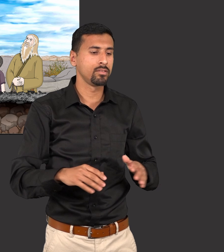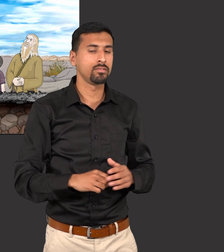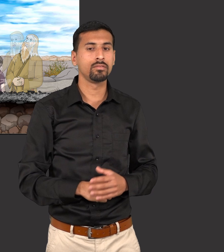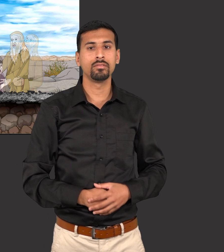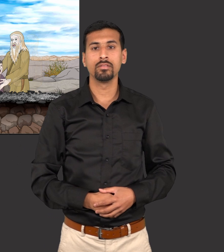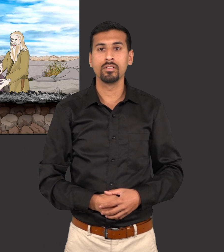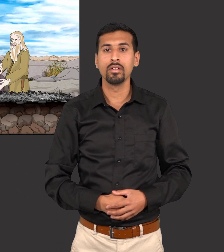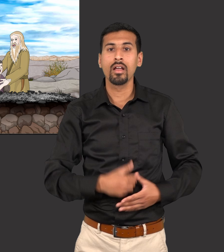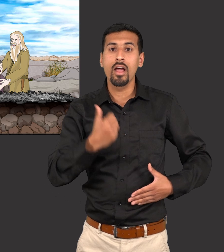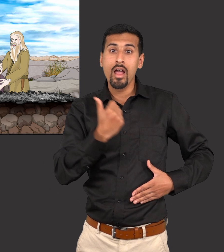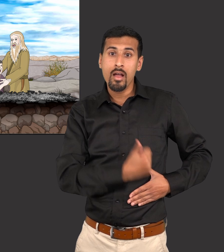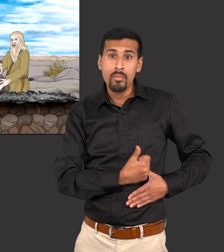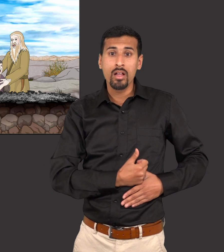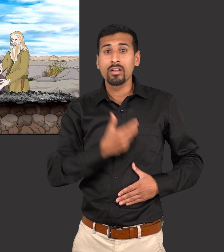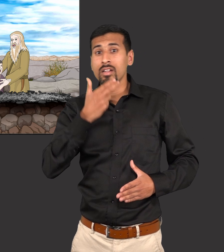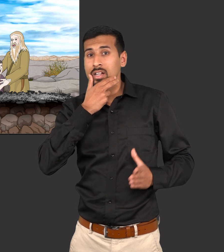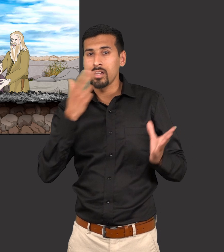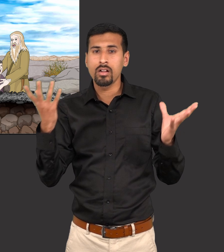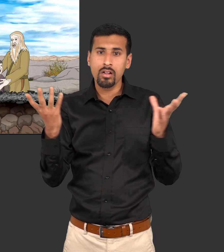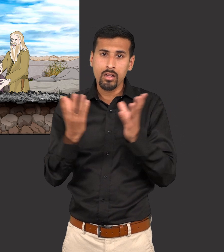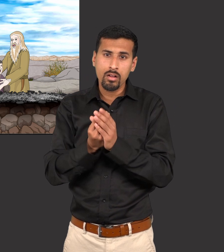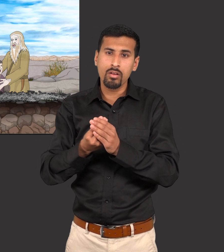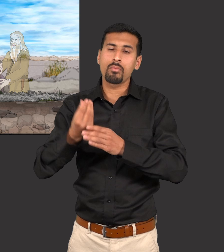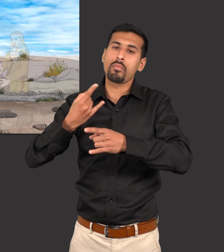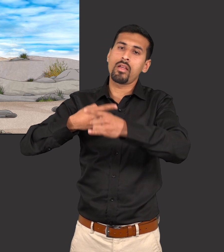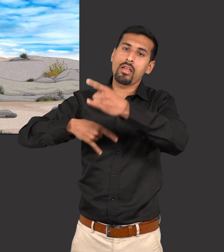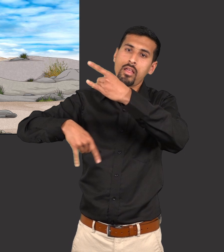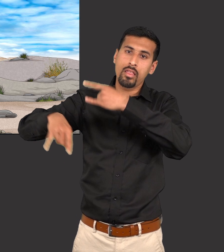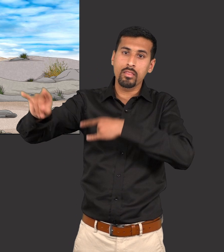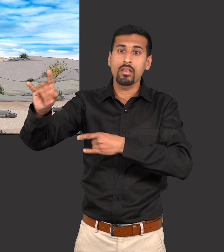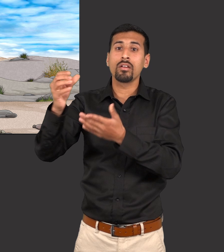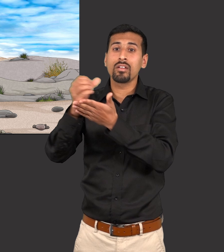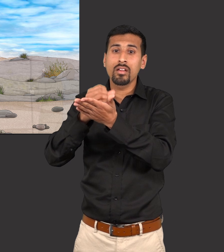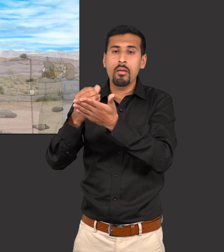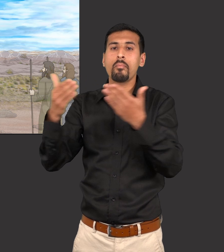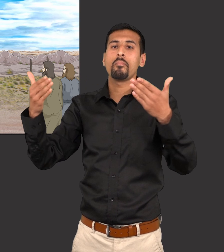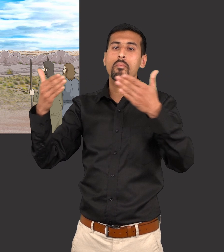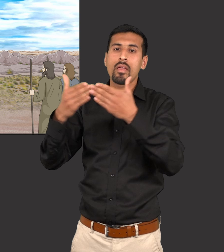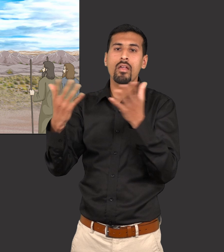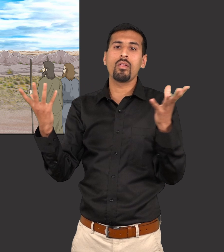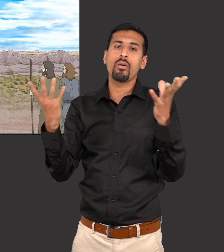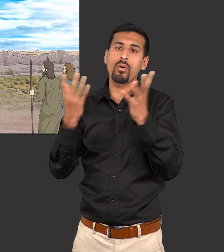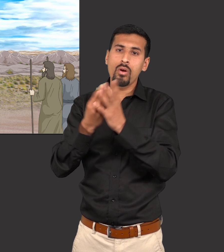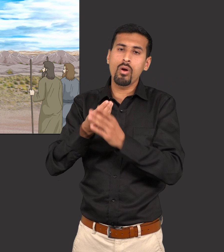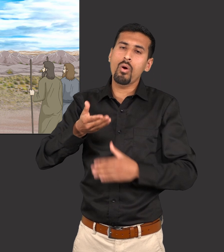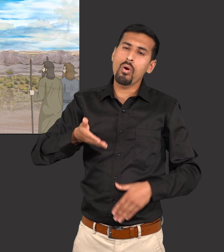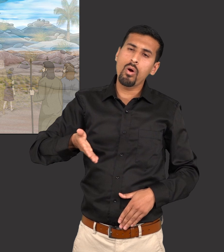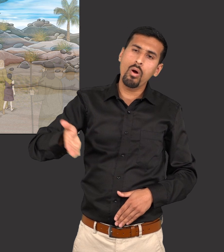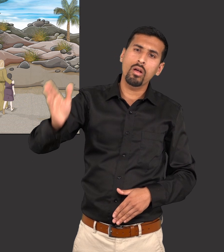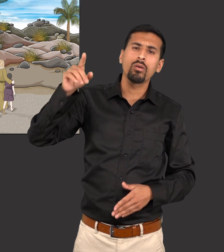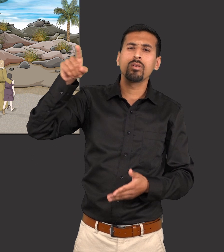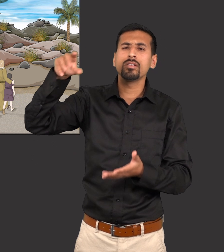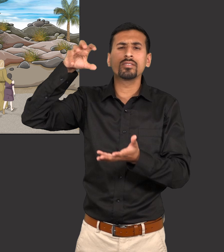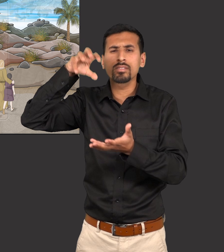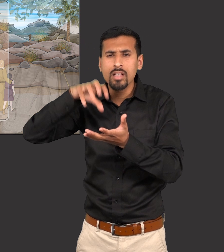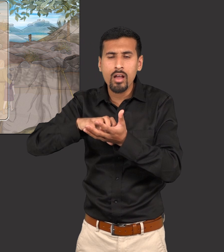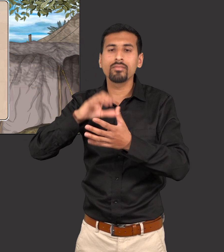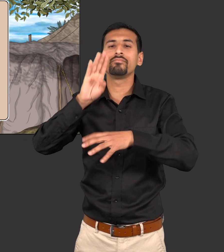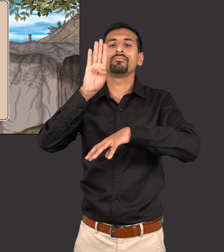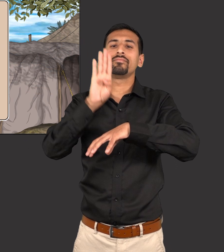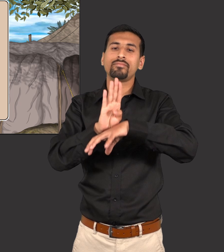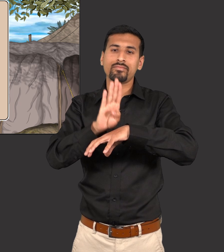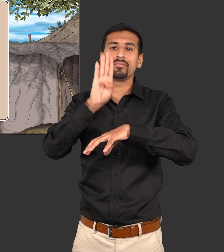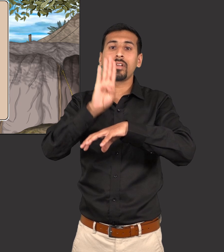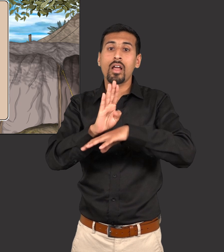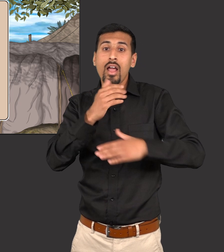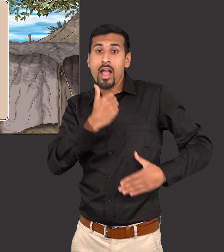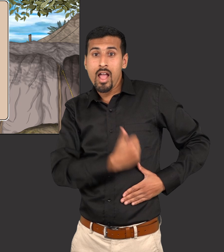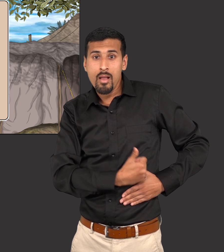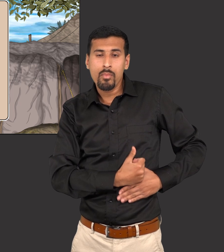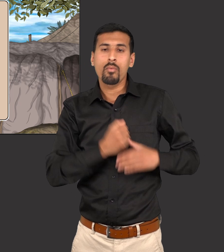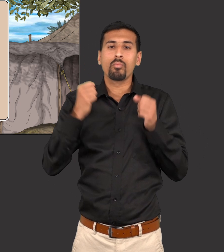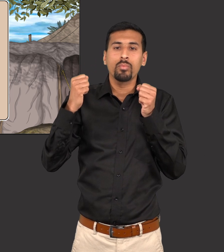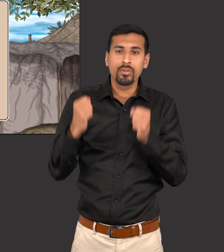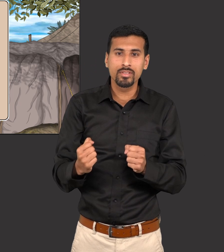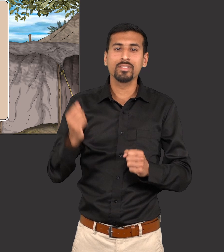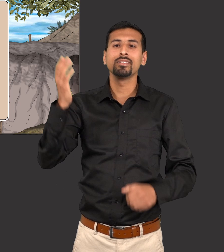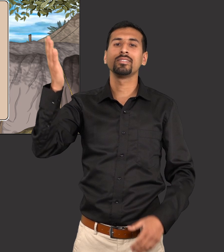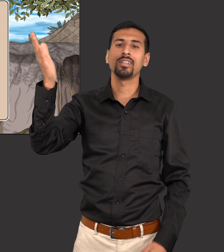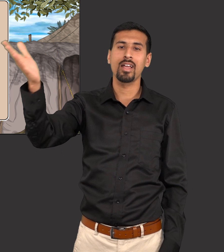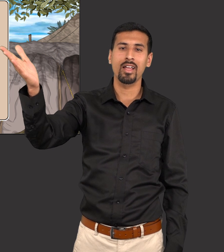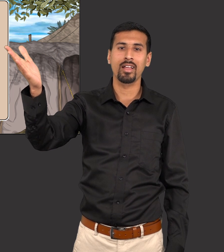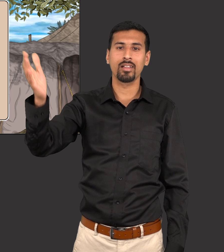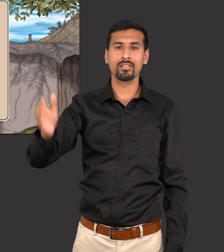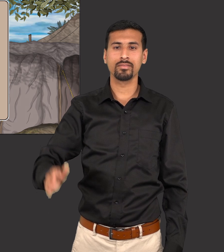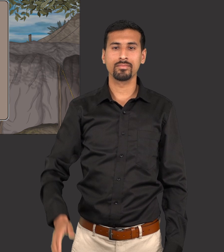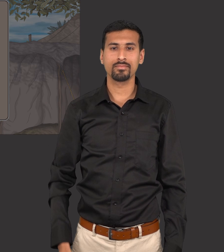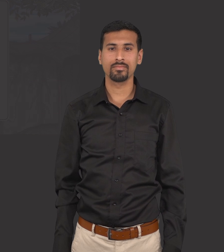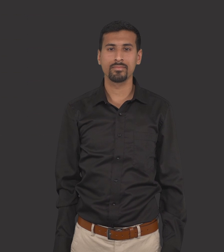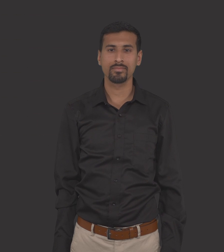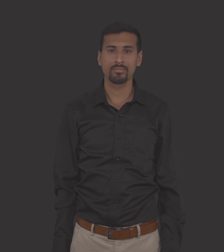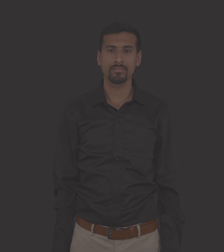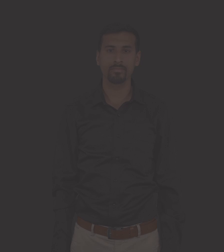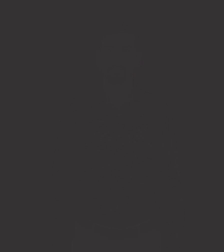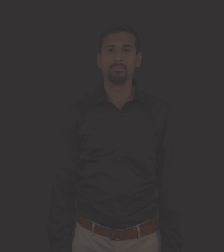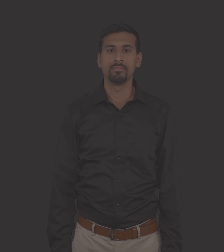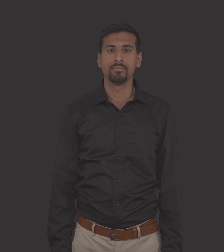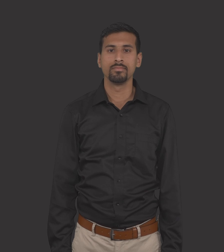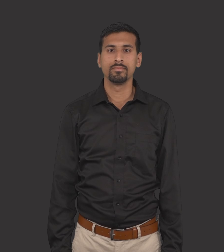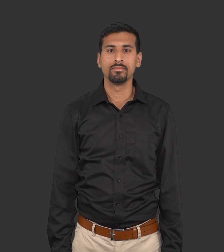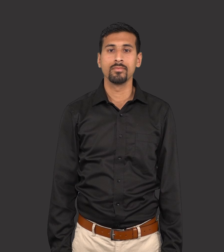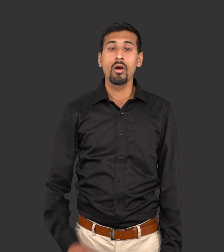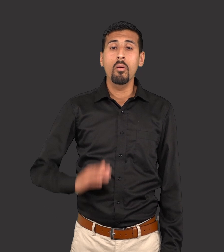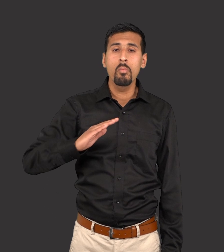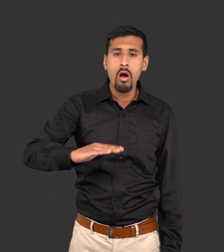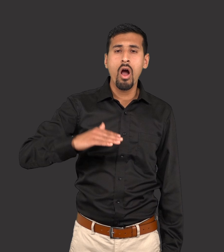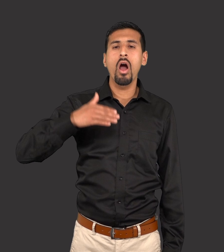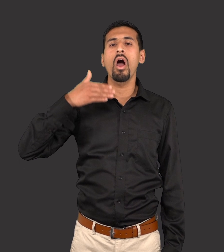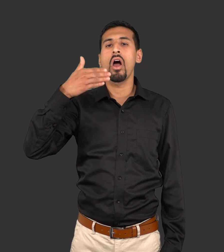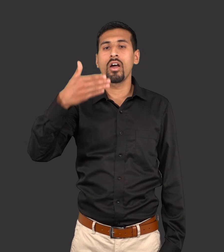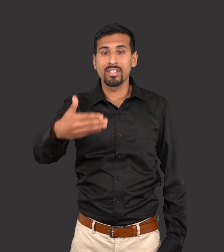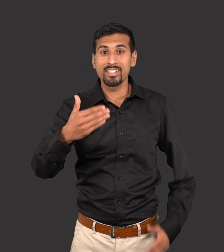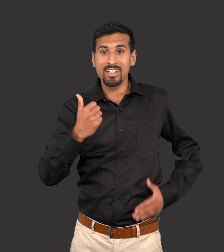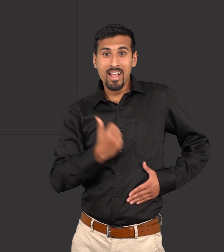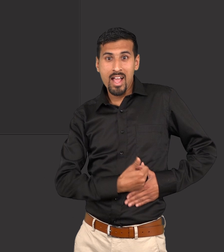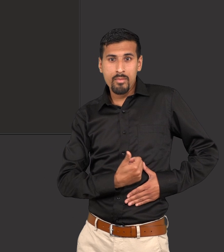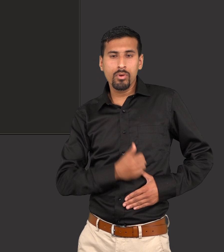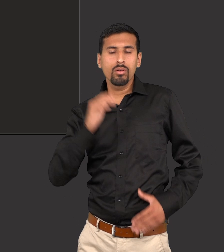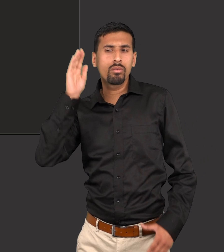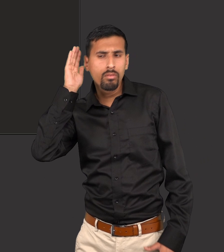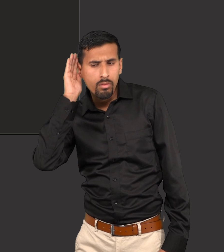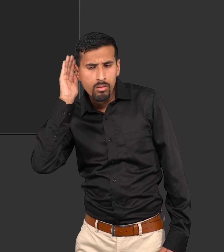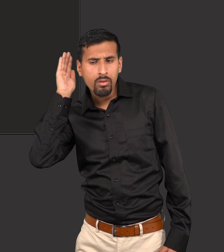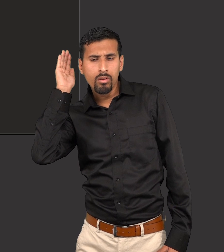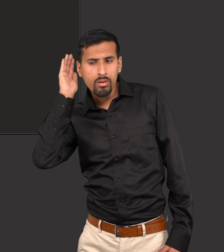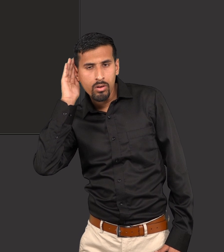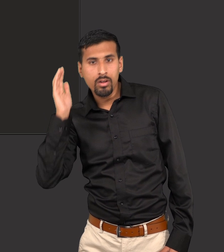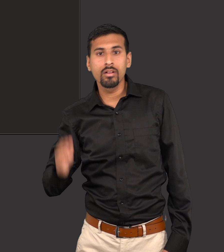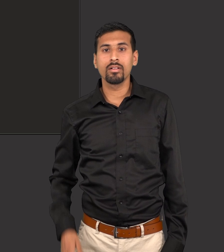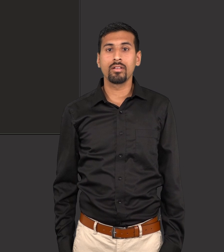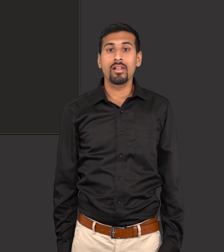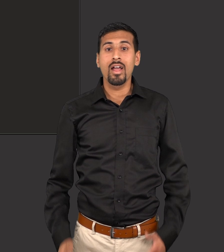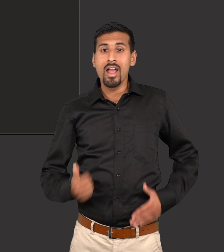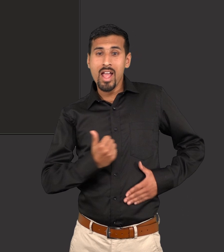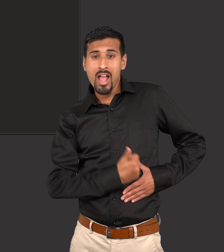Abraham went back to his servants, and they got up and set out together for Beersheba. And Abraham settled in Beersheba.